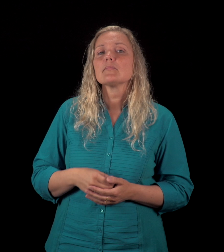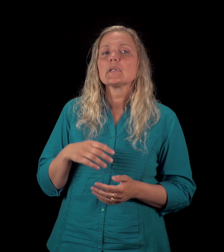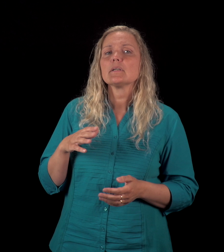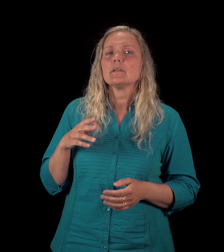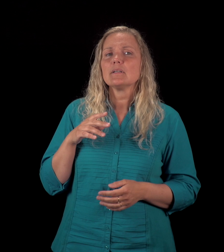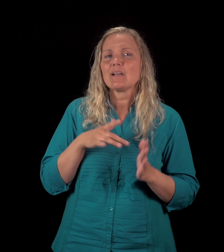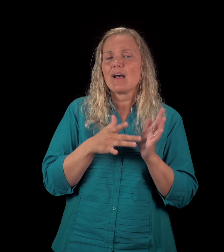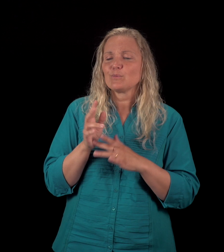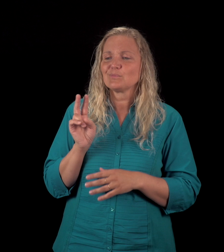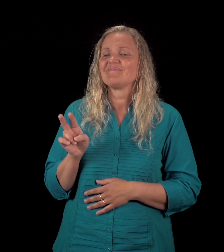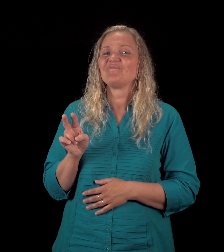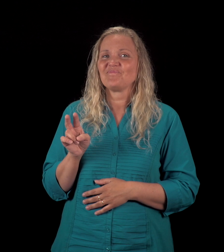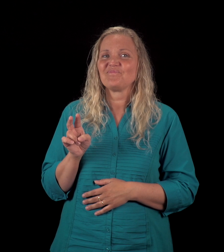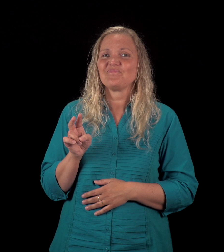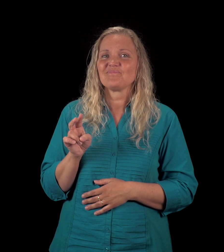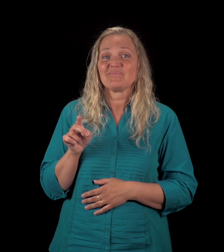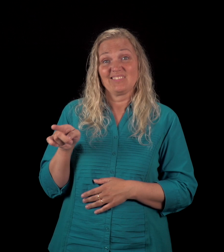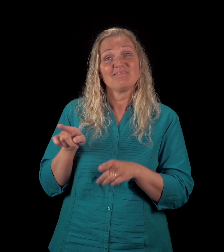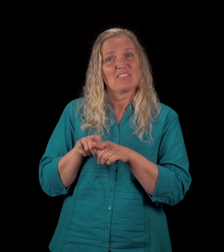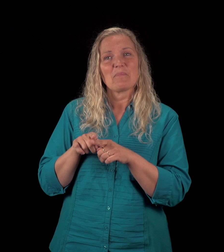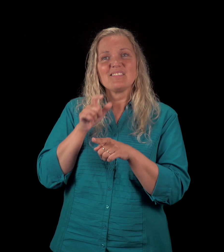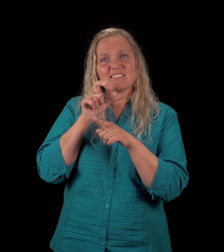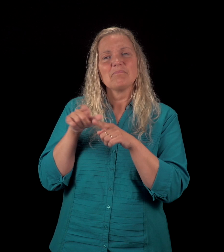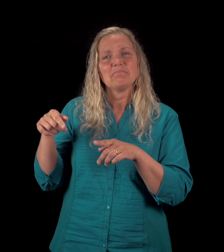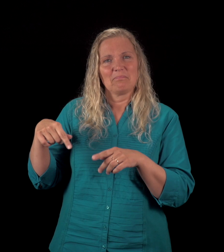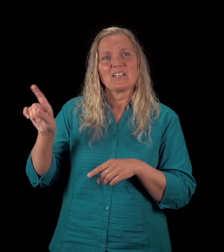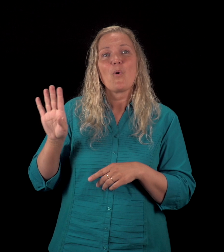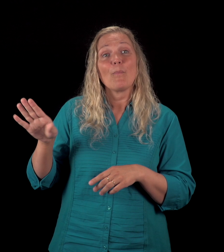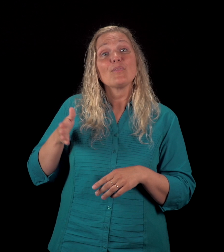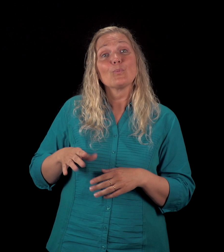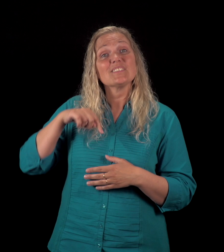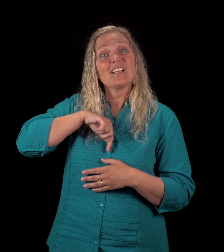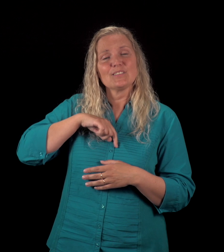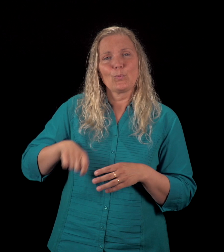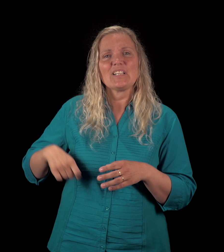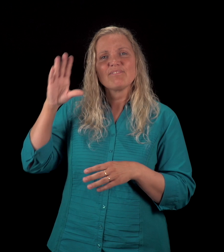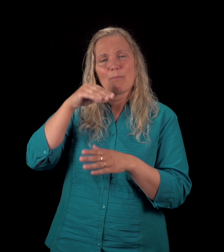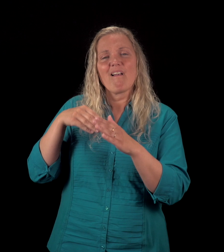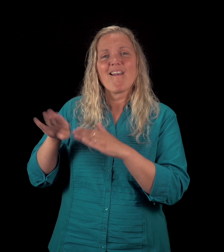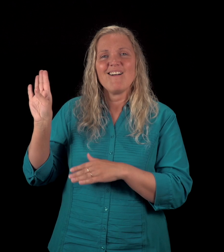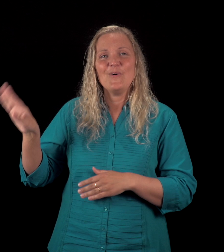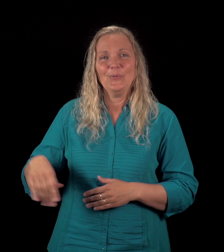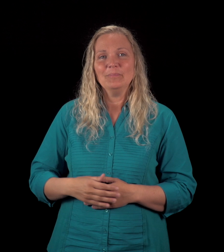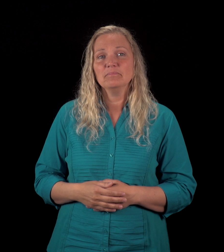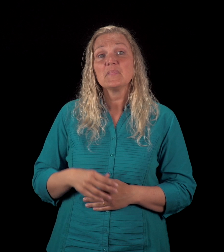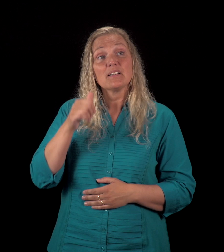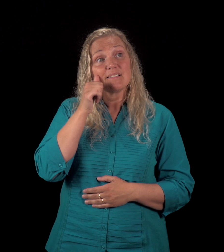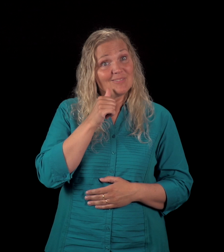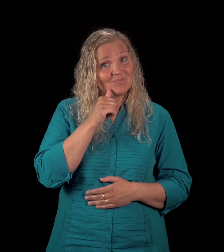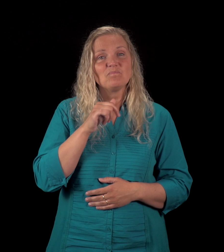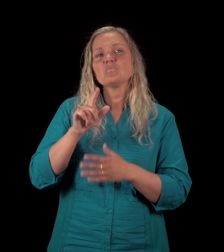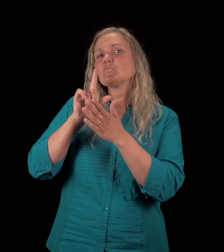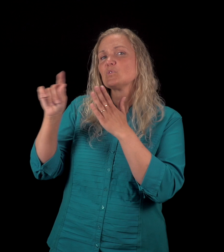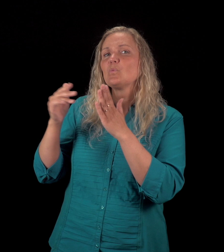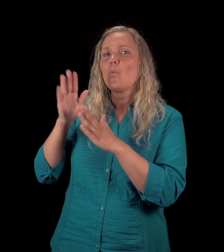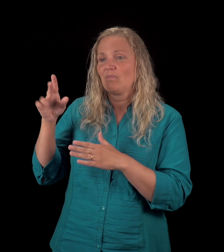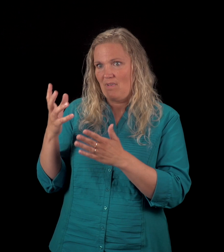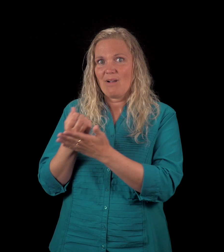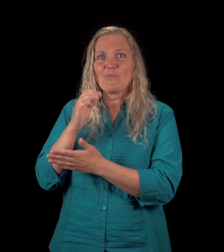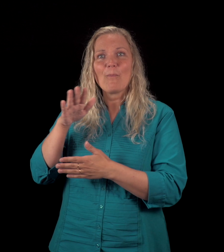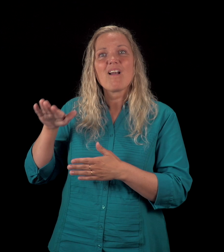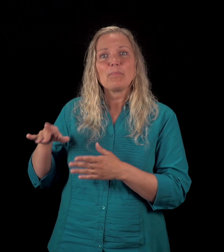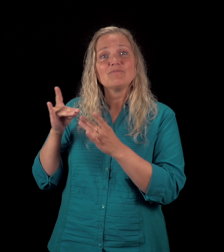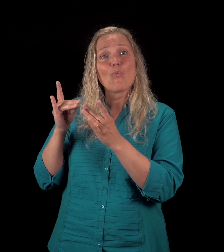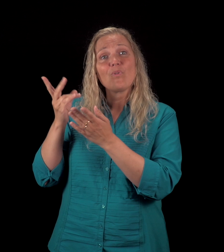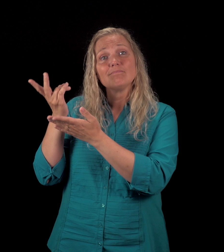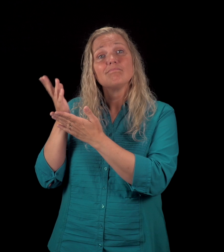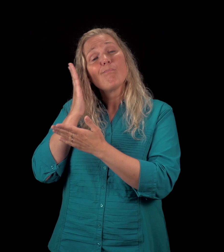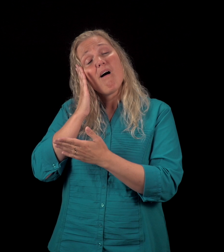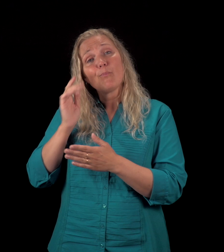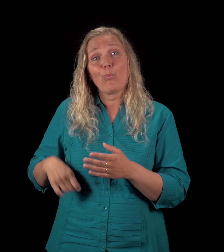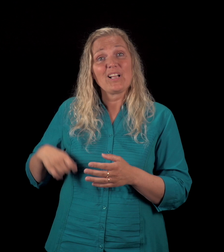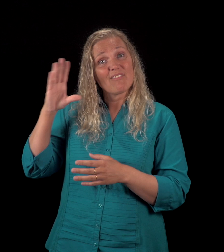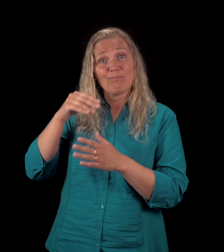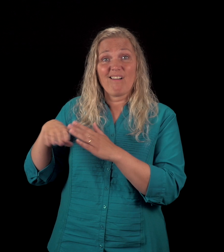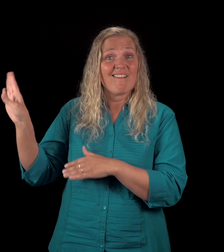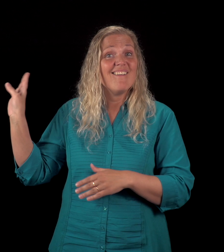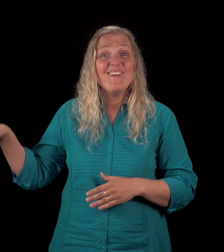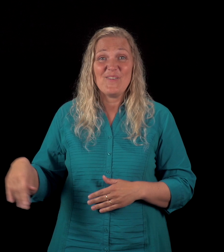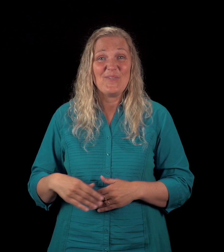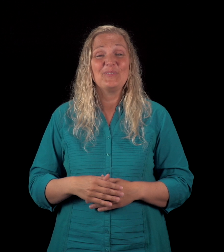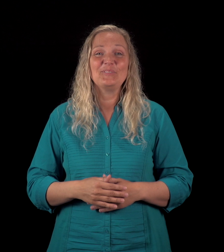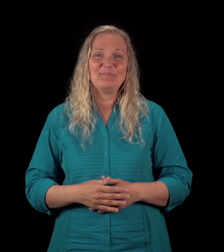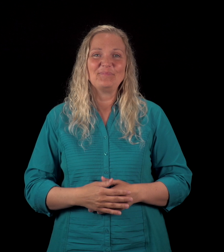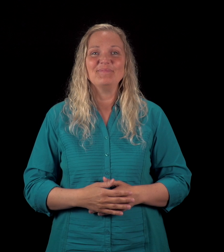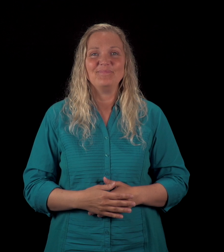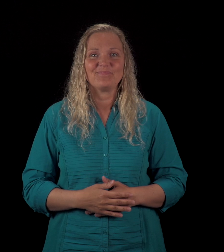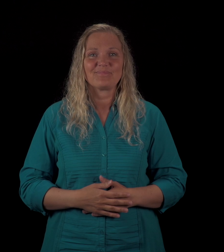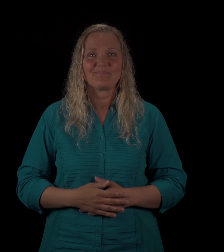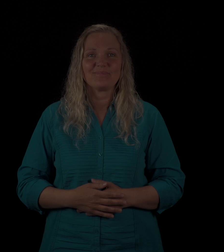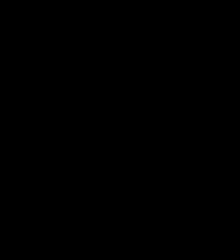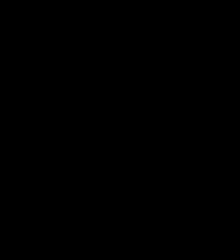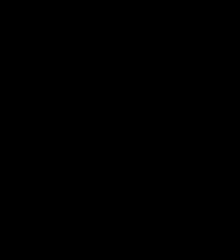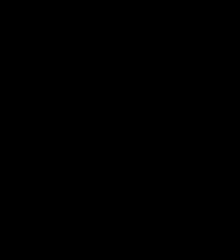The demon has left your daughter.” And she went home and found her child lying on the bed, and the demon was gone.